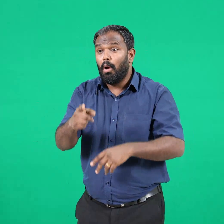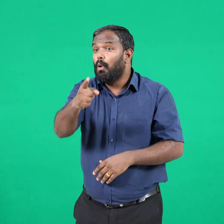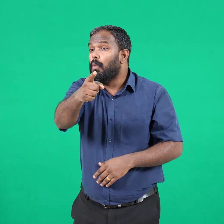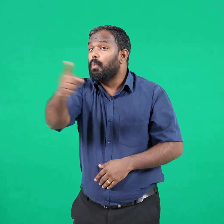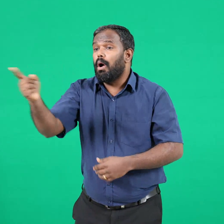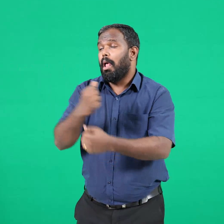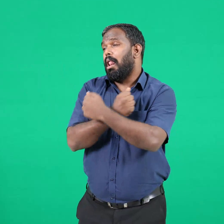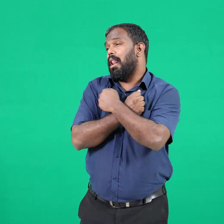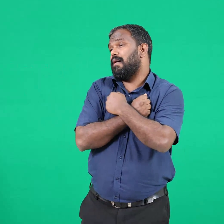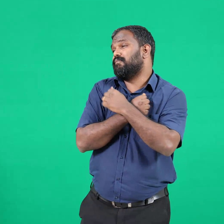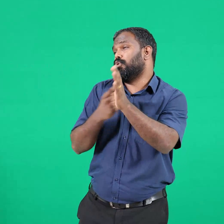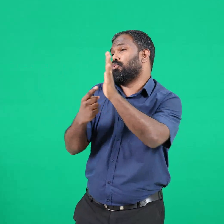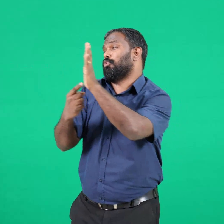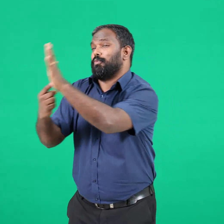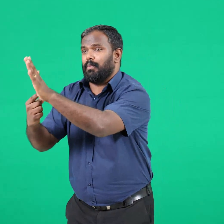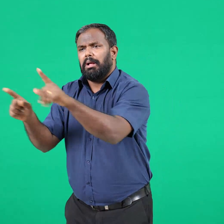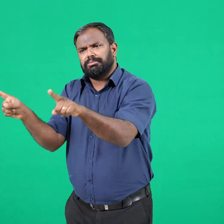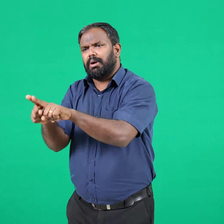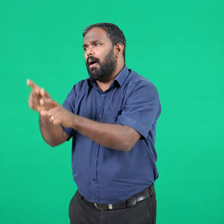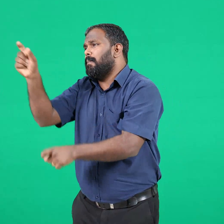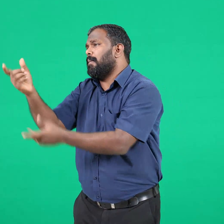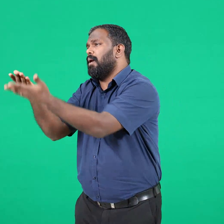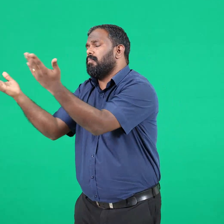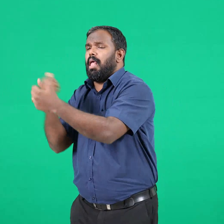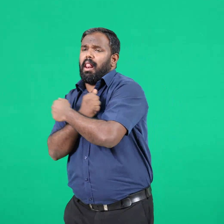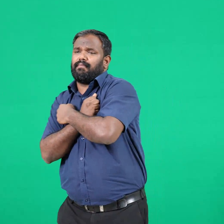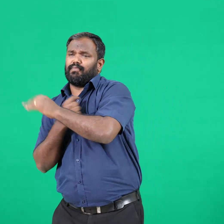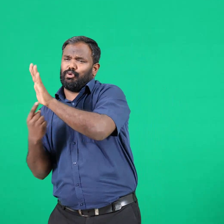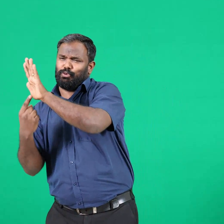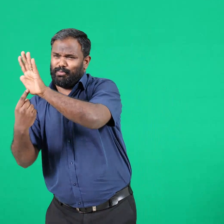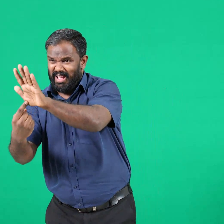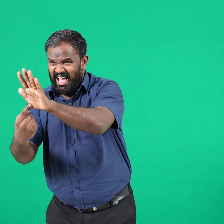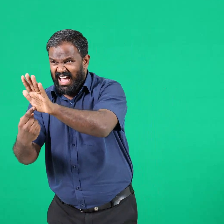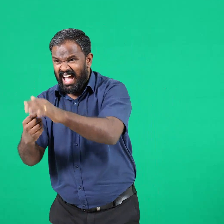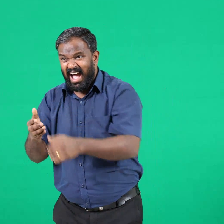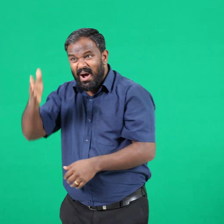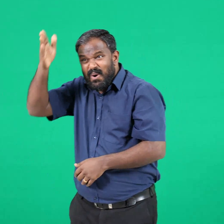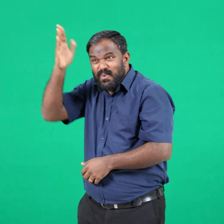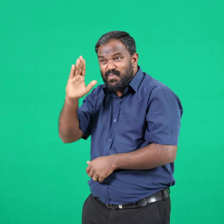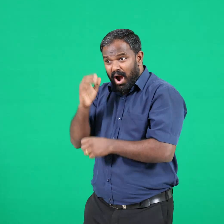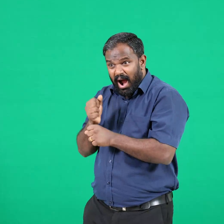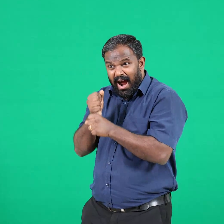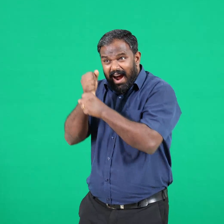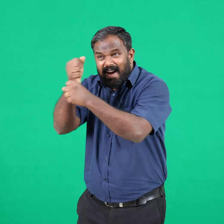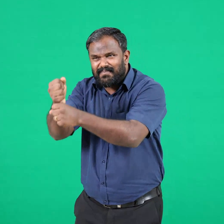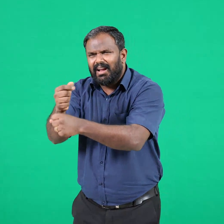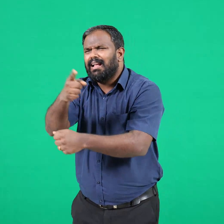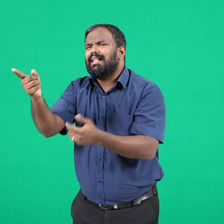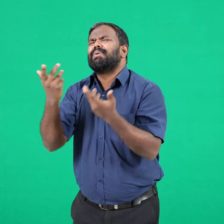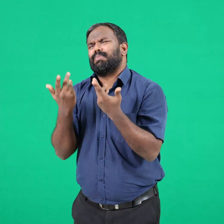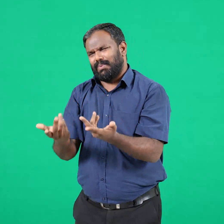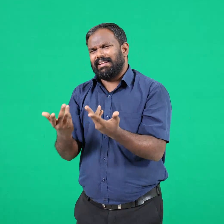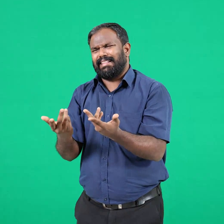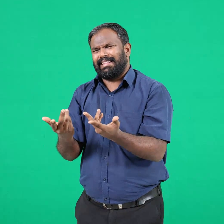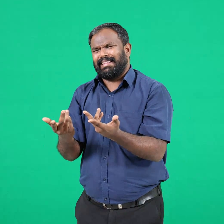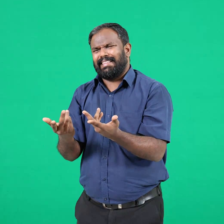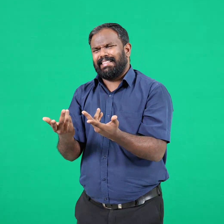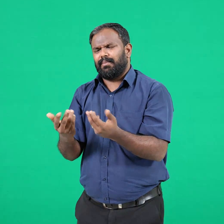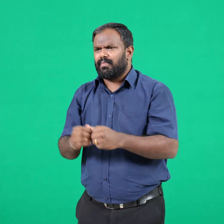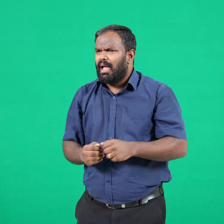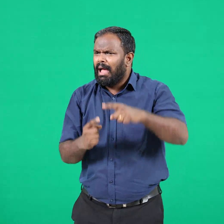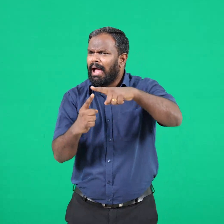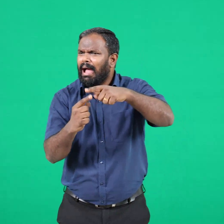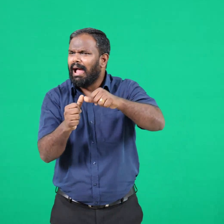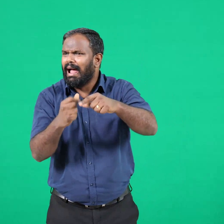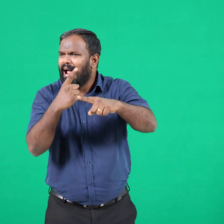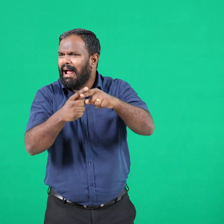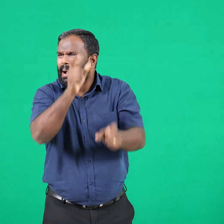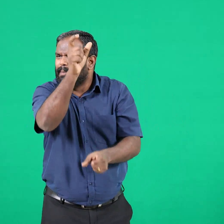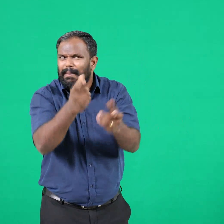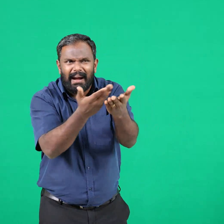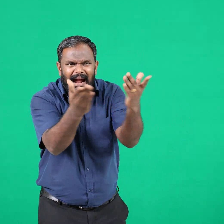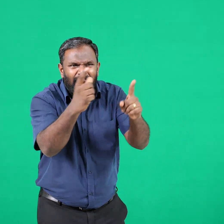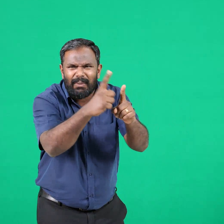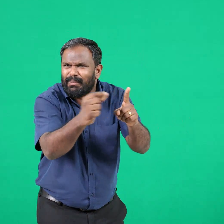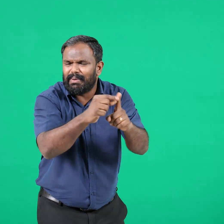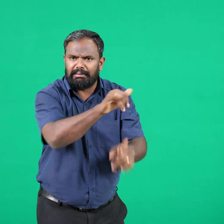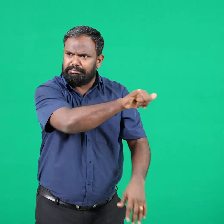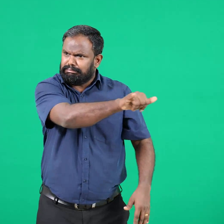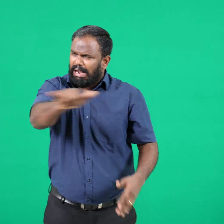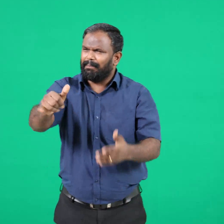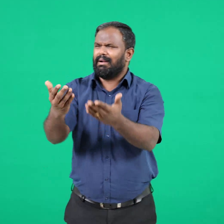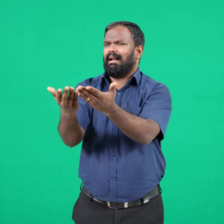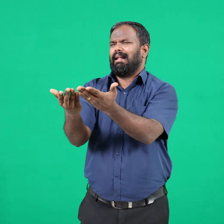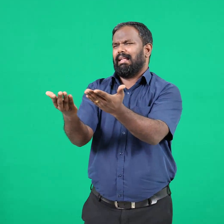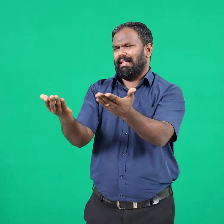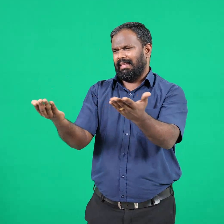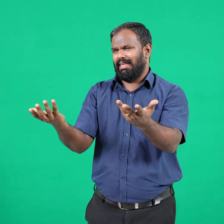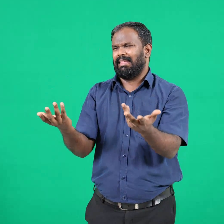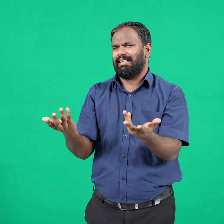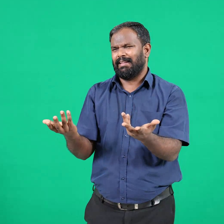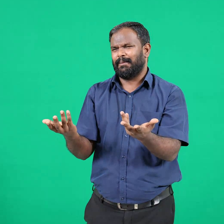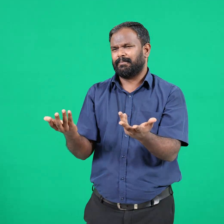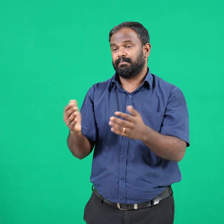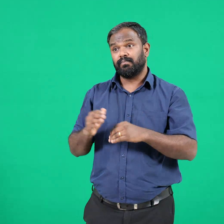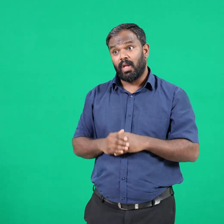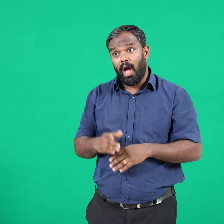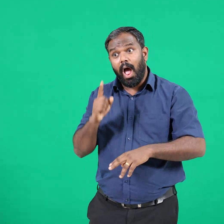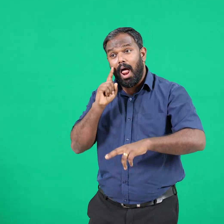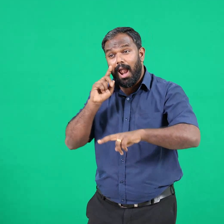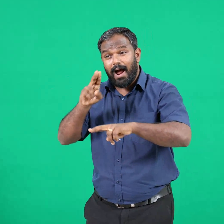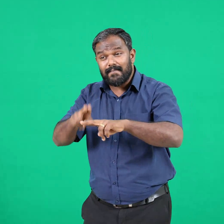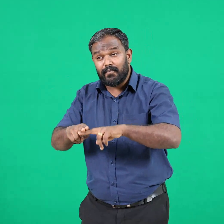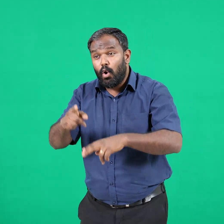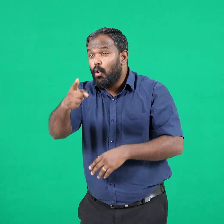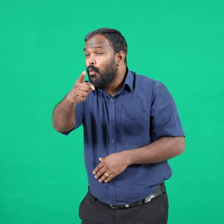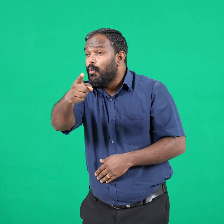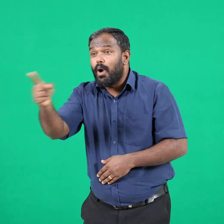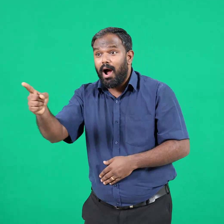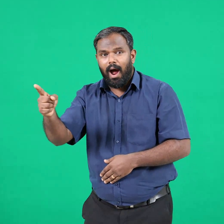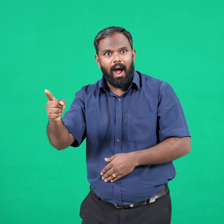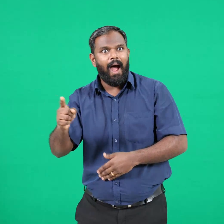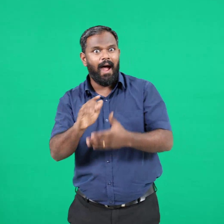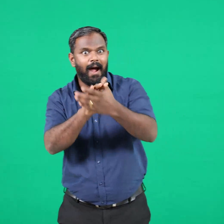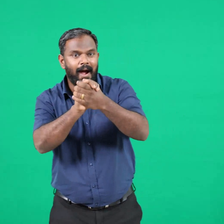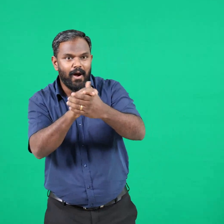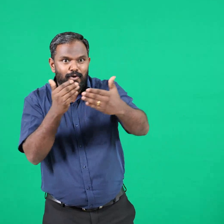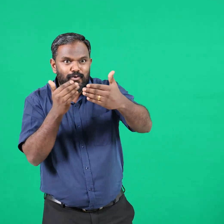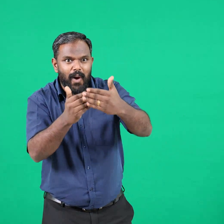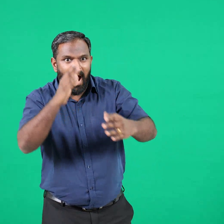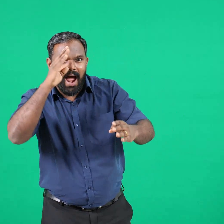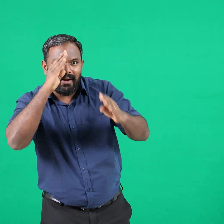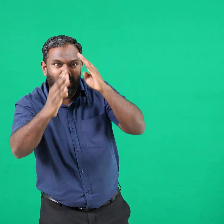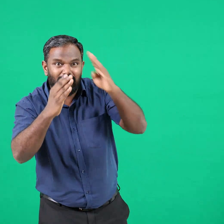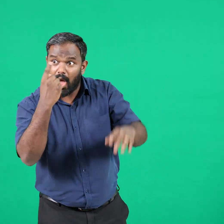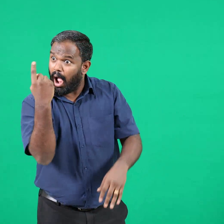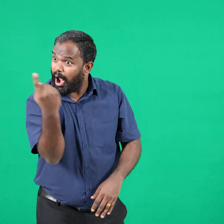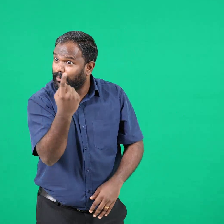Do not even tax collectors do the same?